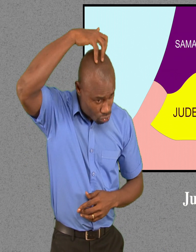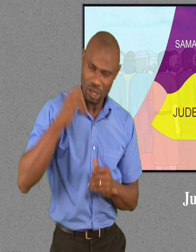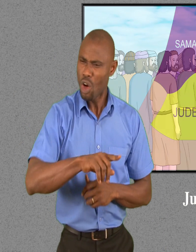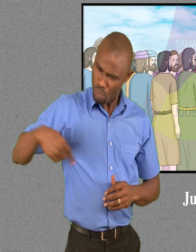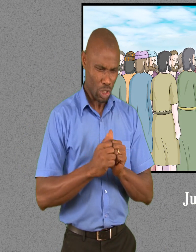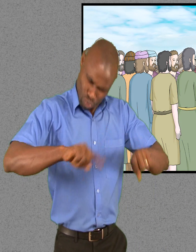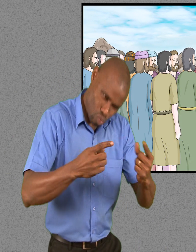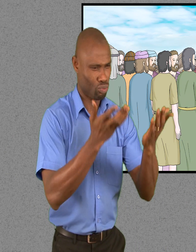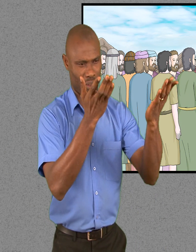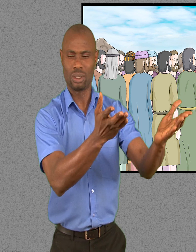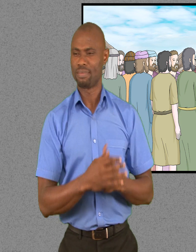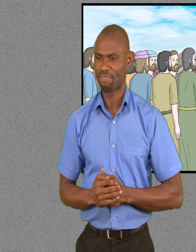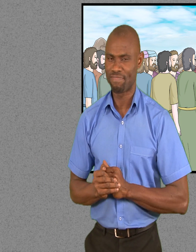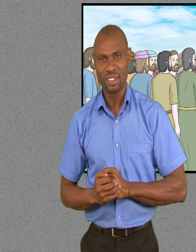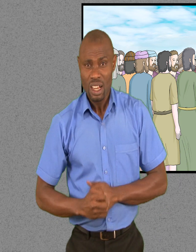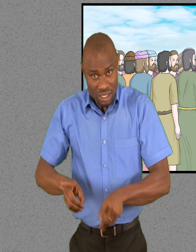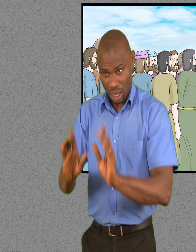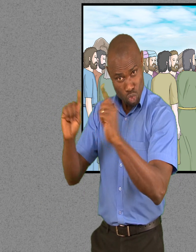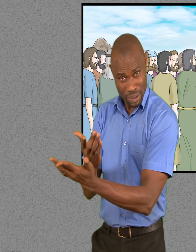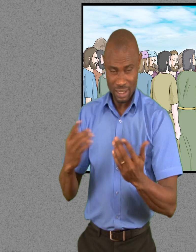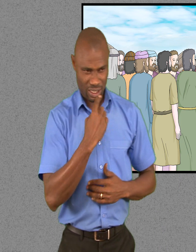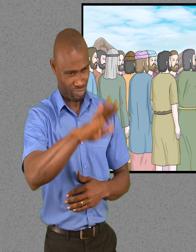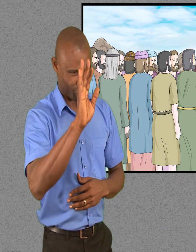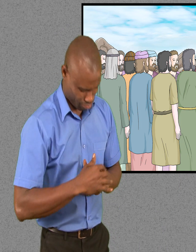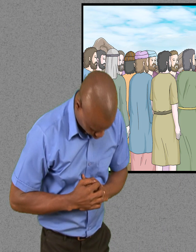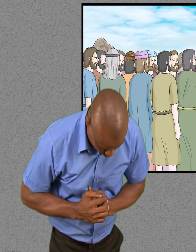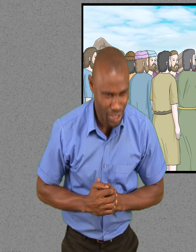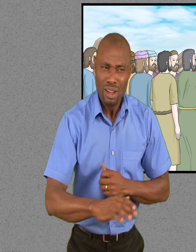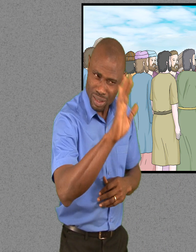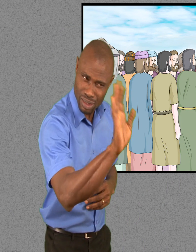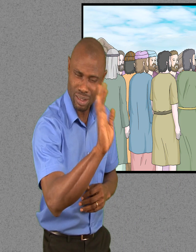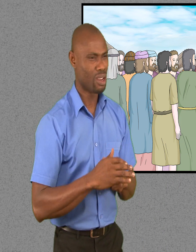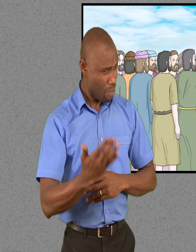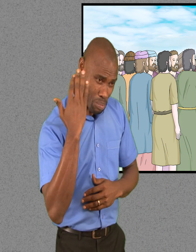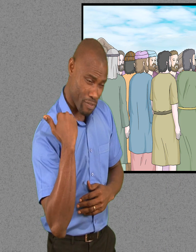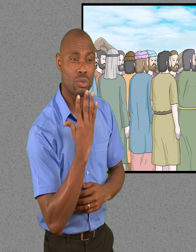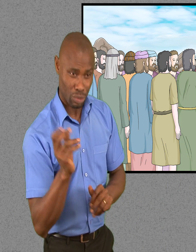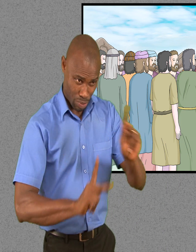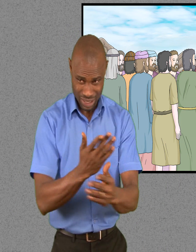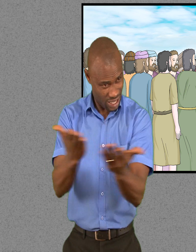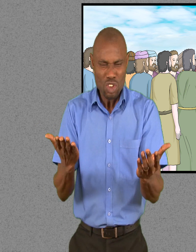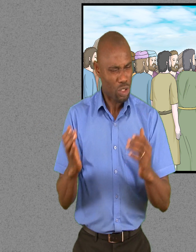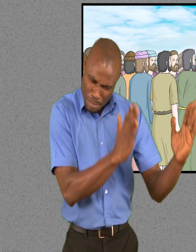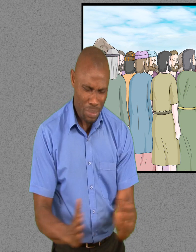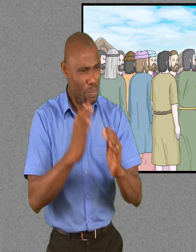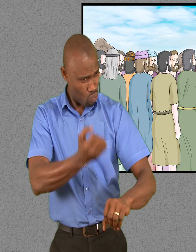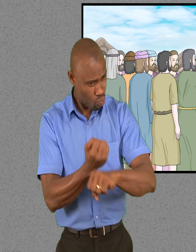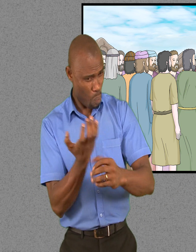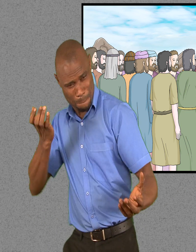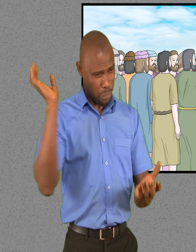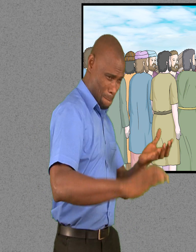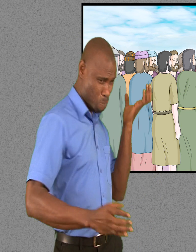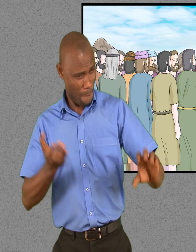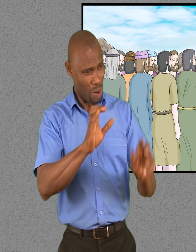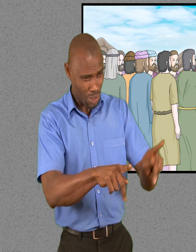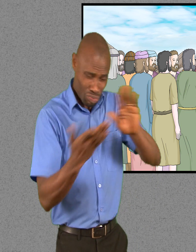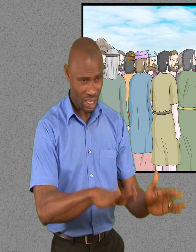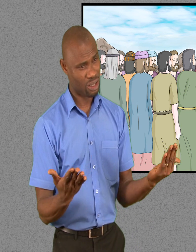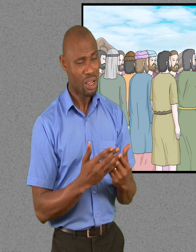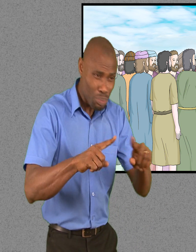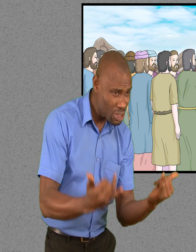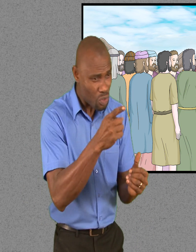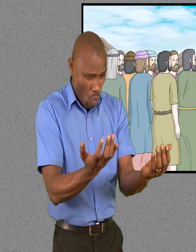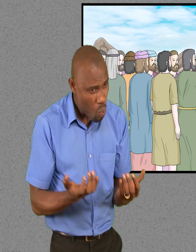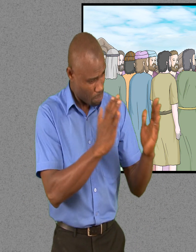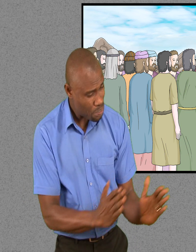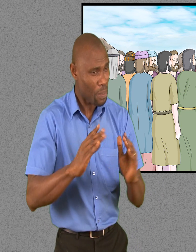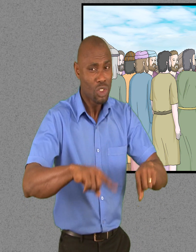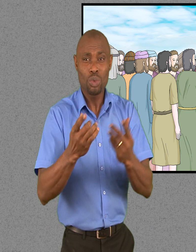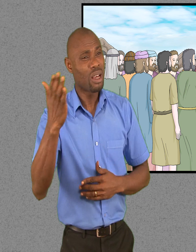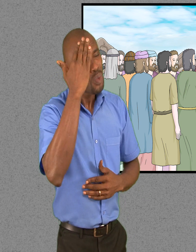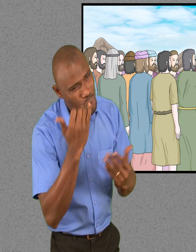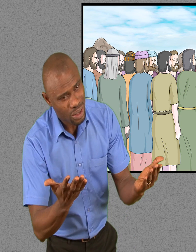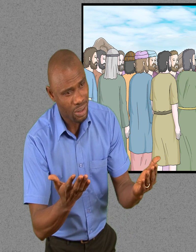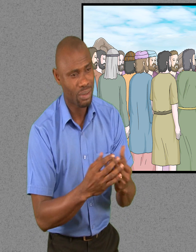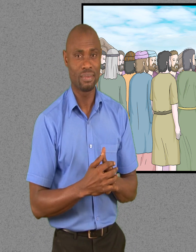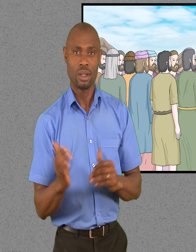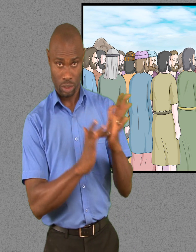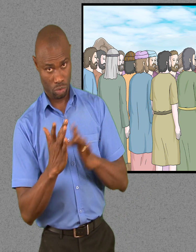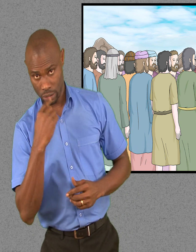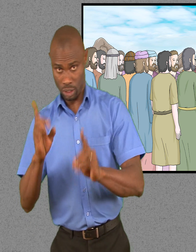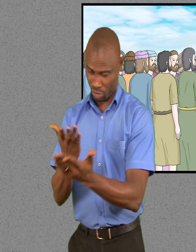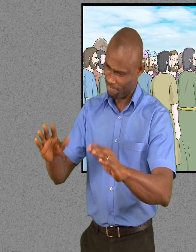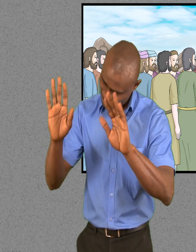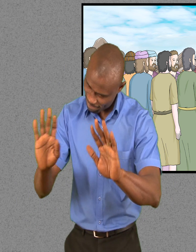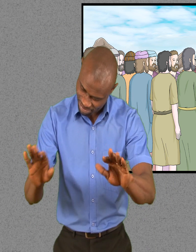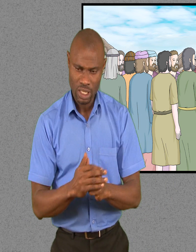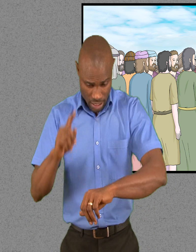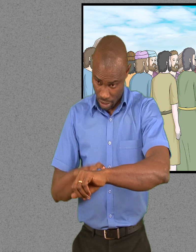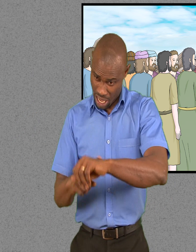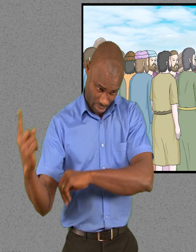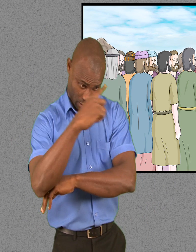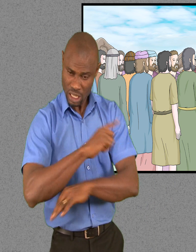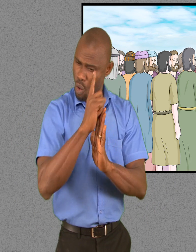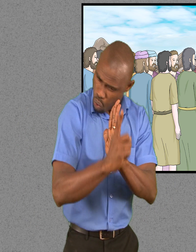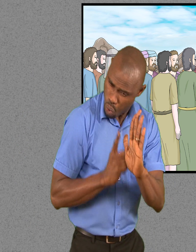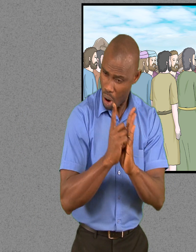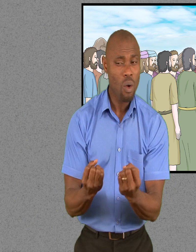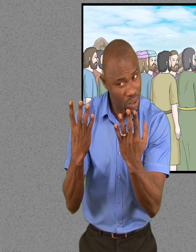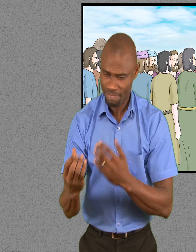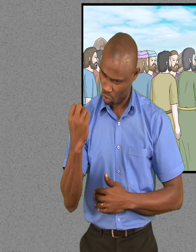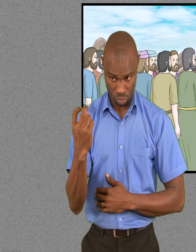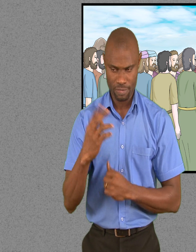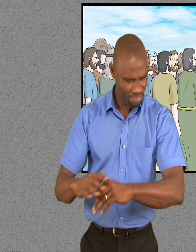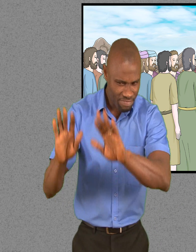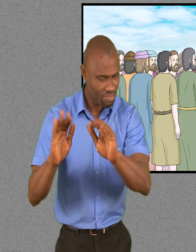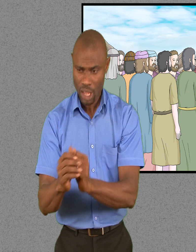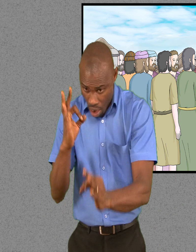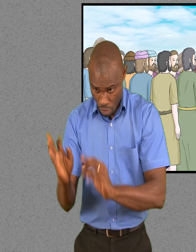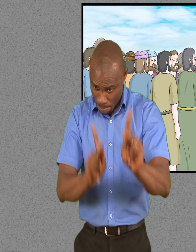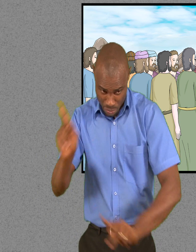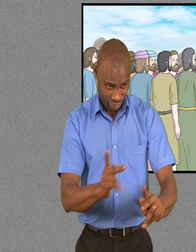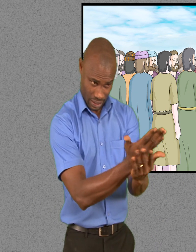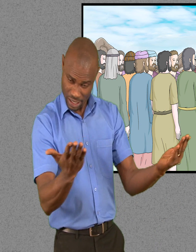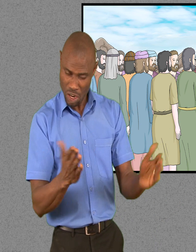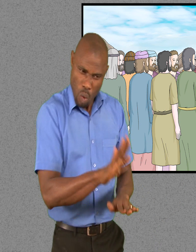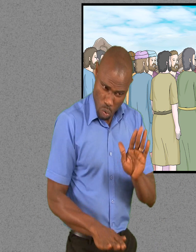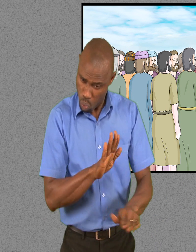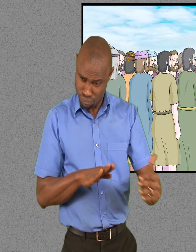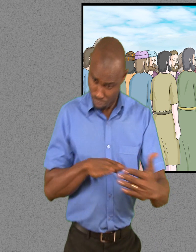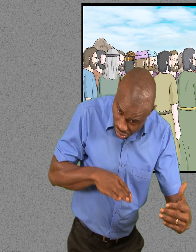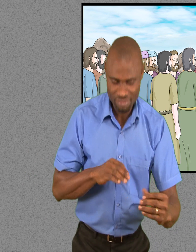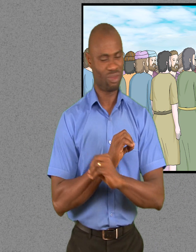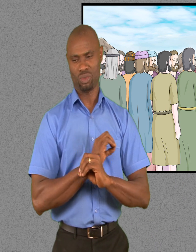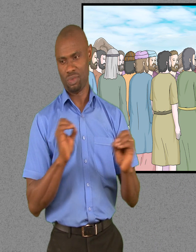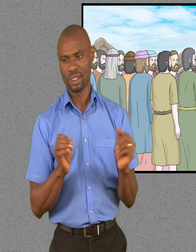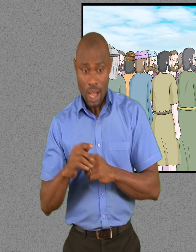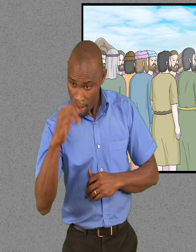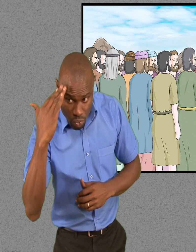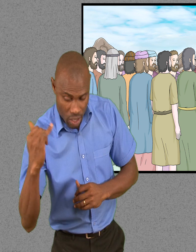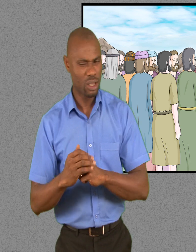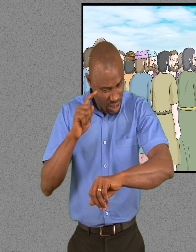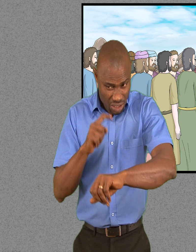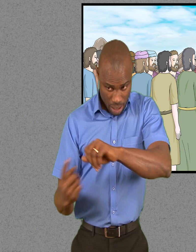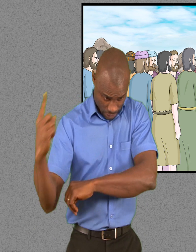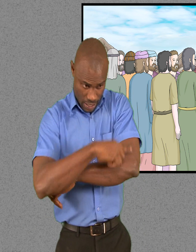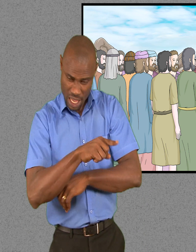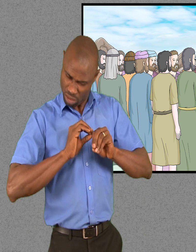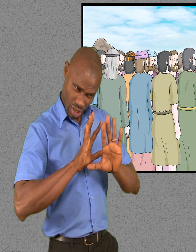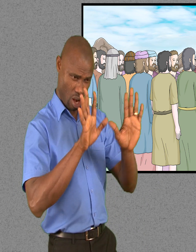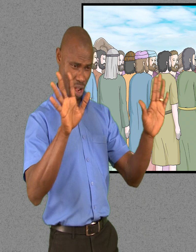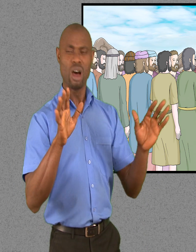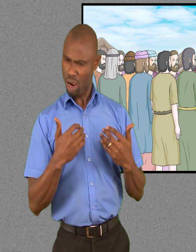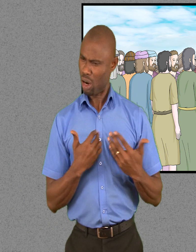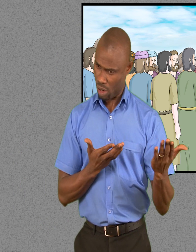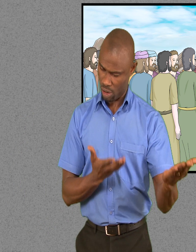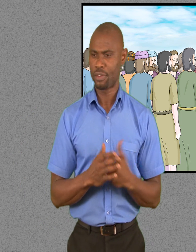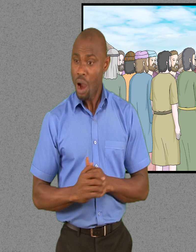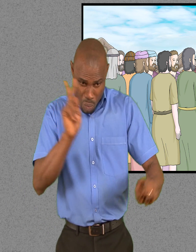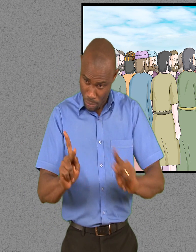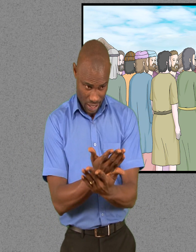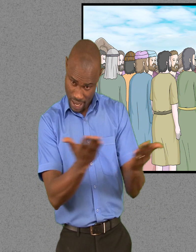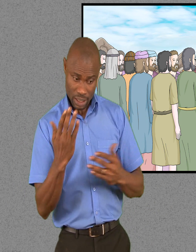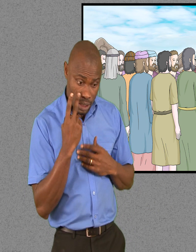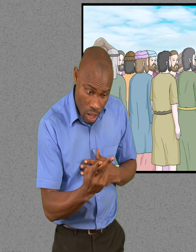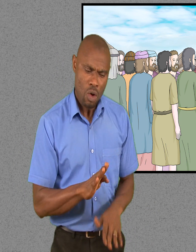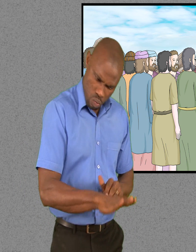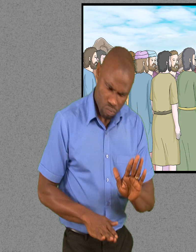“Rabbi,” they replied, “the Jews just tried to stone You, and You are going back there?” Jesus answered, “Are there not twelve hours of daylight? If anyone walks in the daytime, he will not stumble, because he sees by the light of this world.